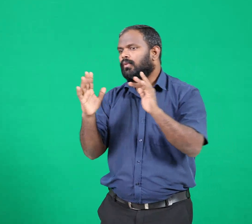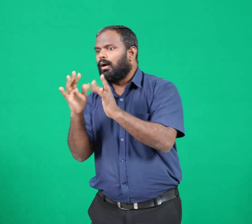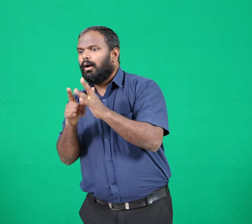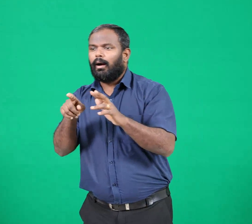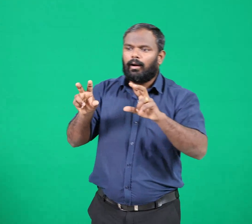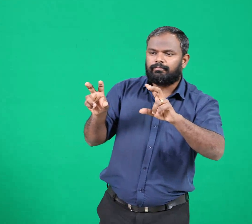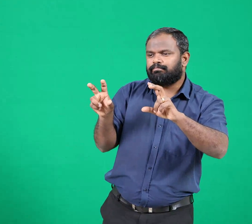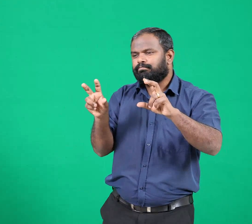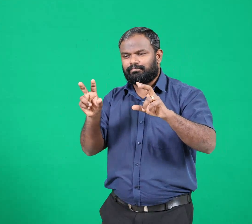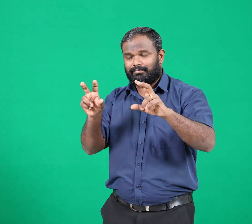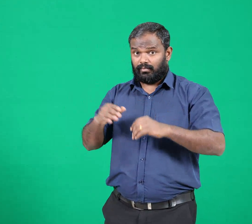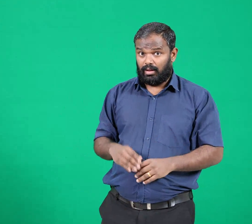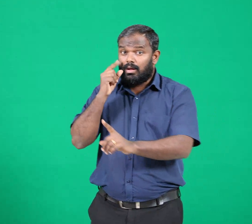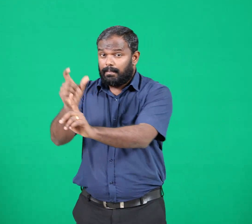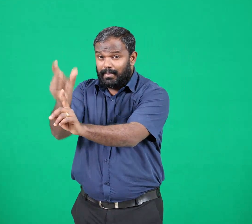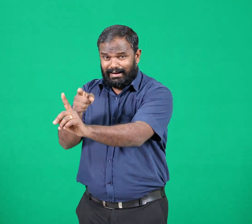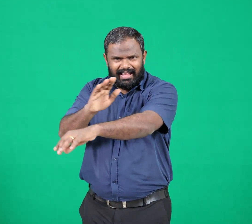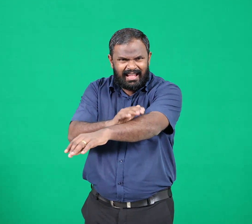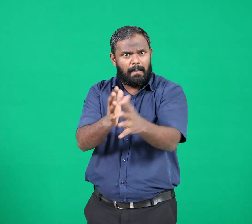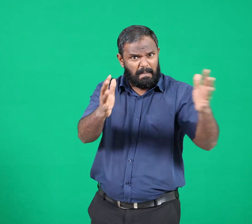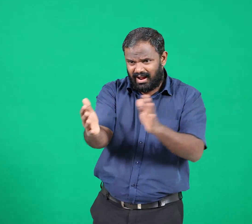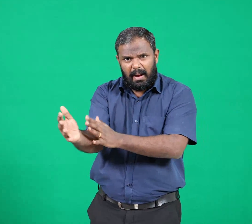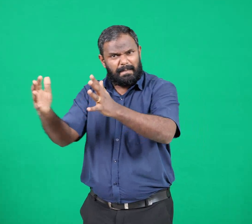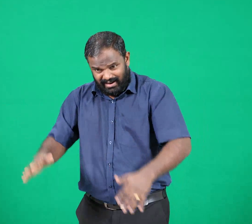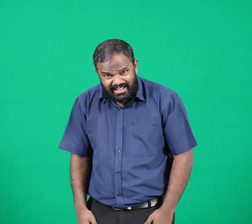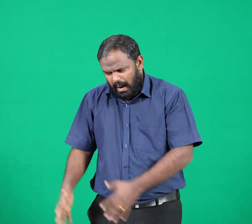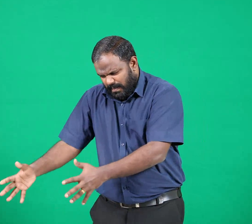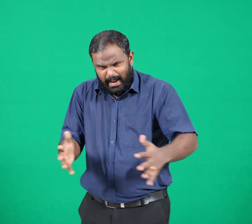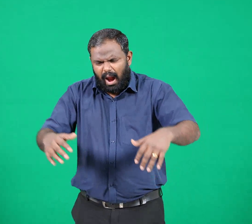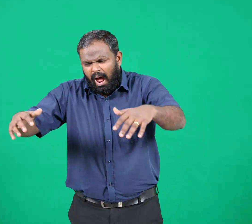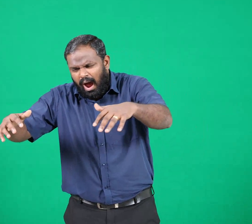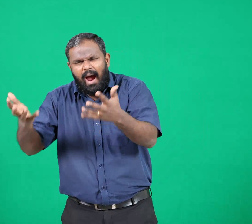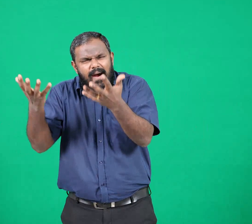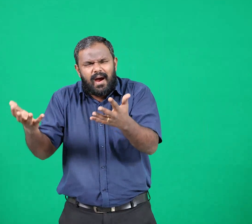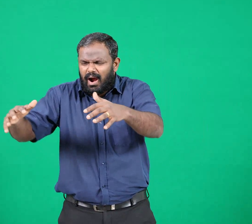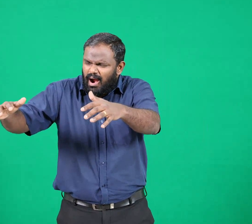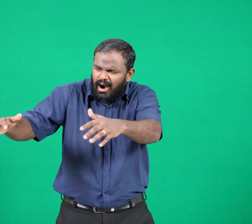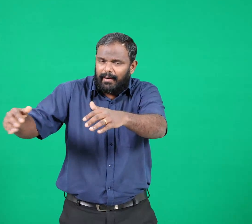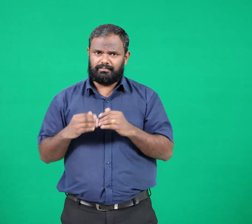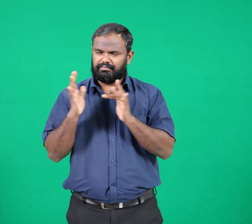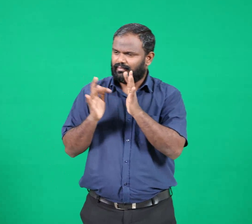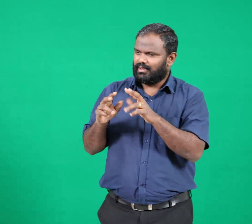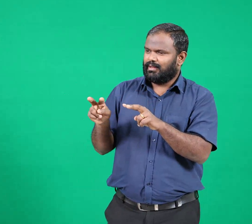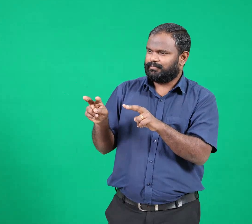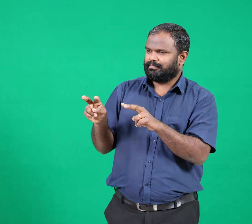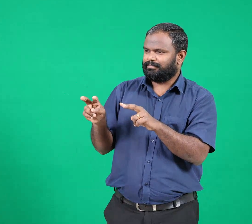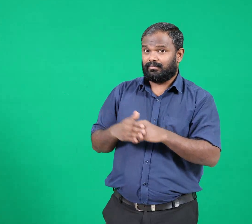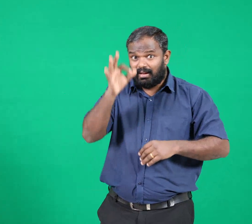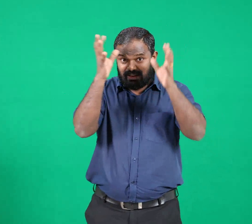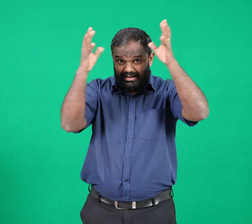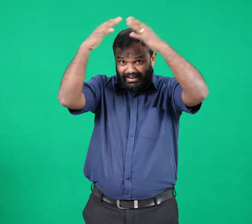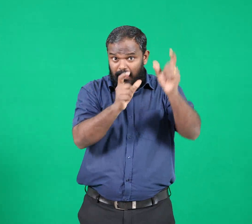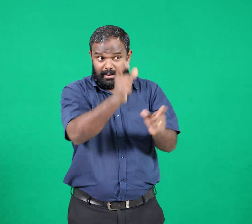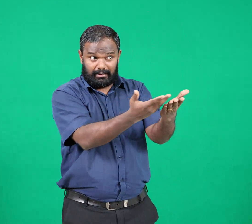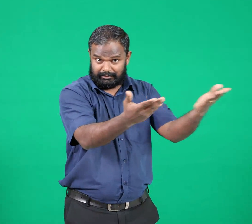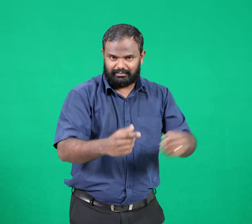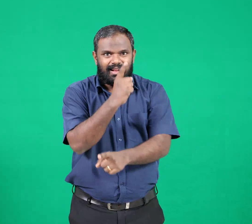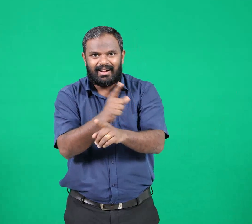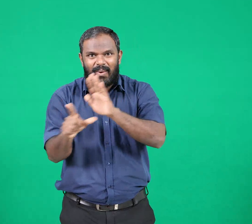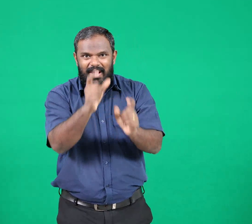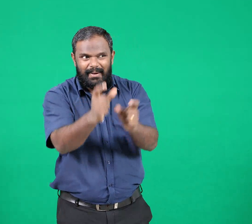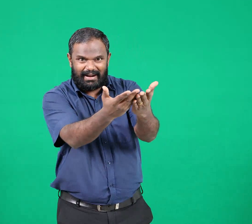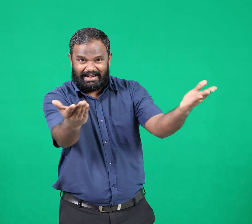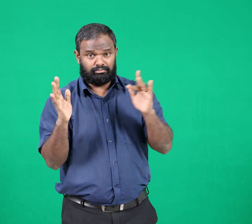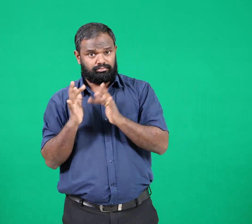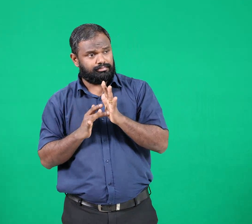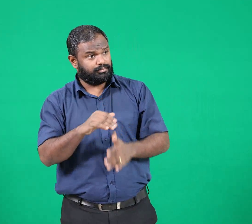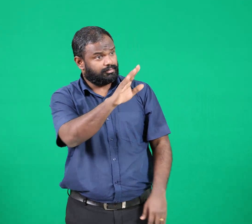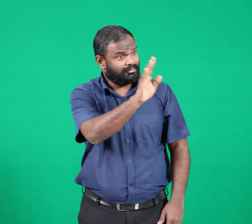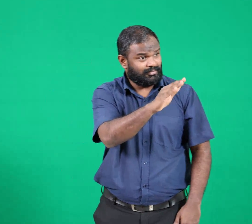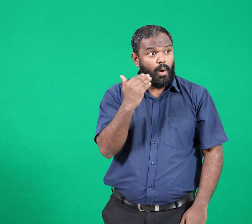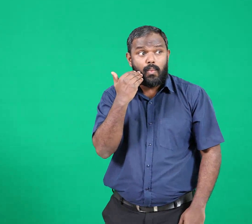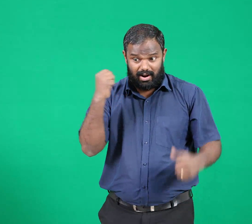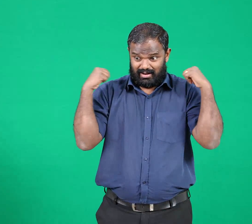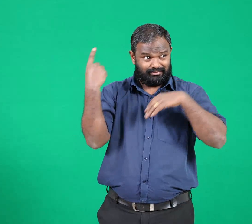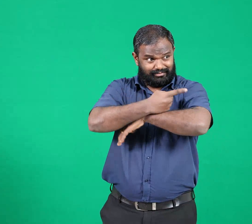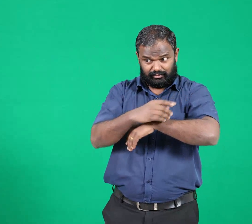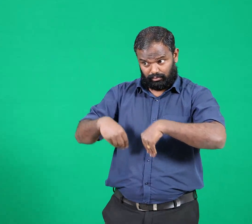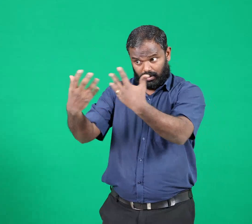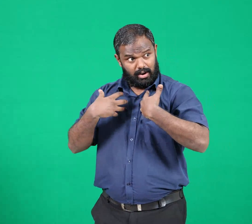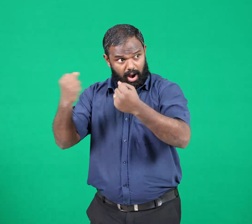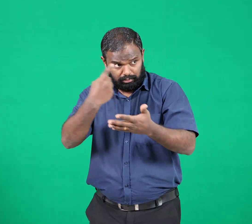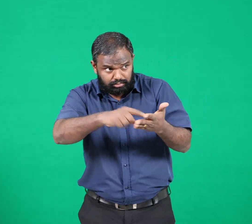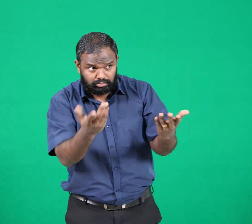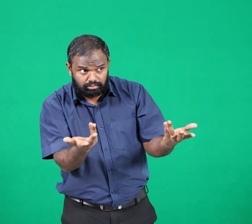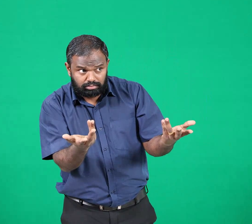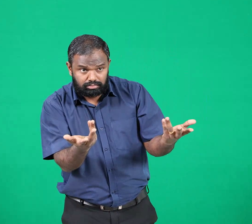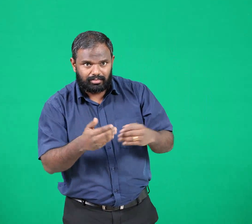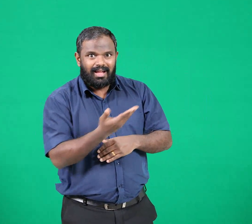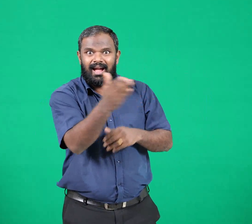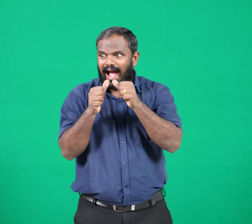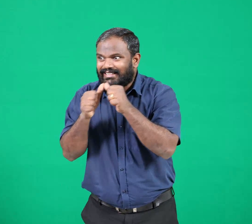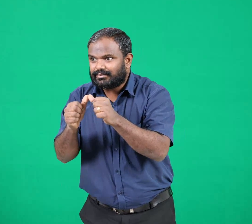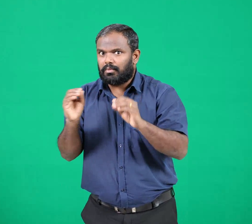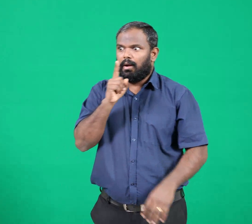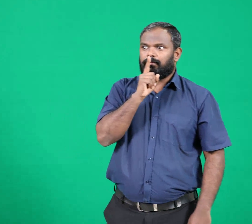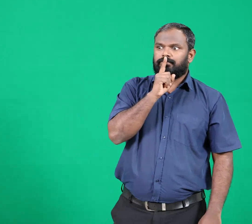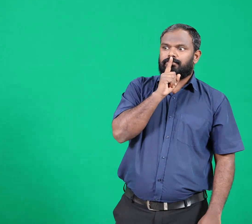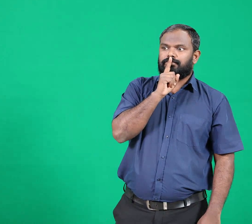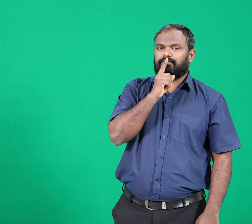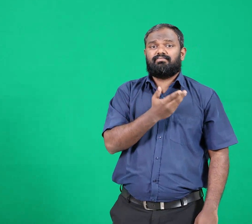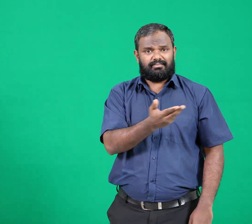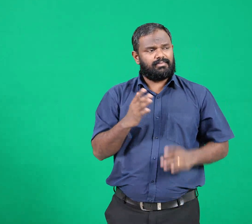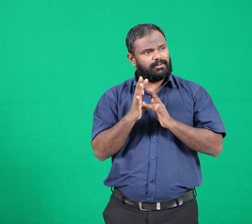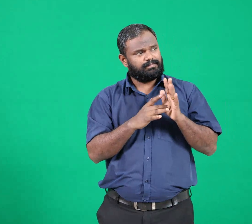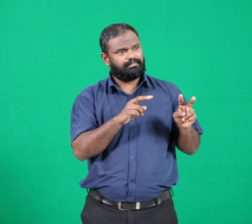Right there before Him was a man with dropsy. So Jesus asked the experts in the law and the Pharisees, "Is it lawful to heal on the Sabbath or not?"